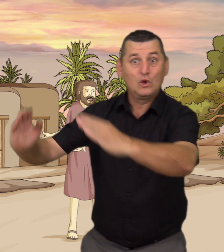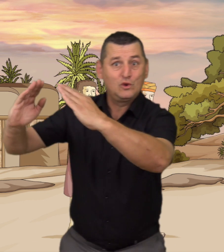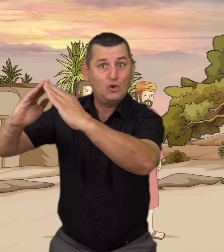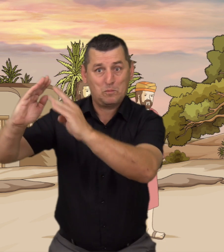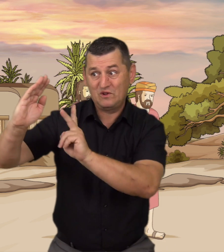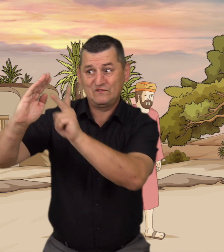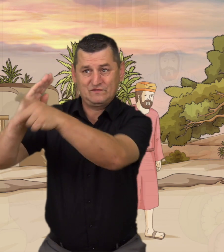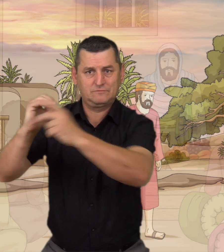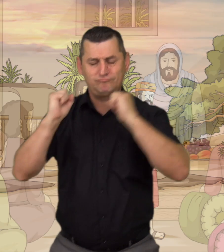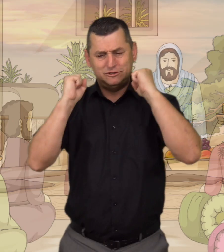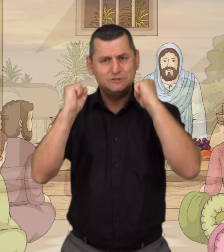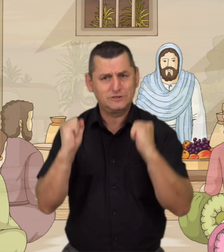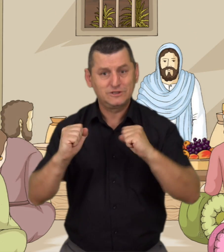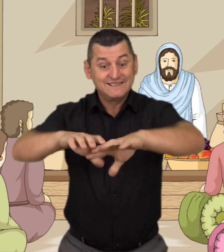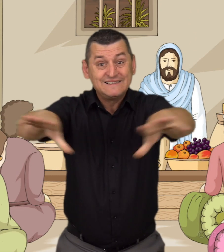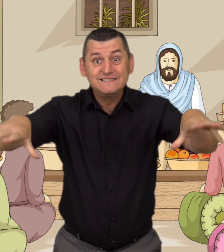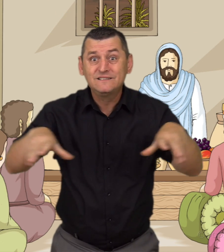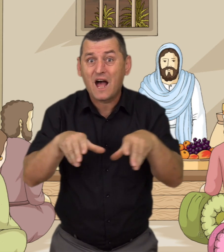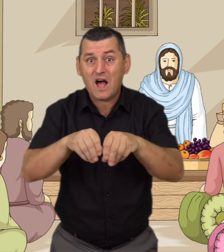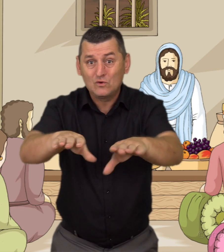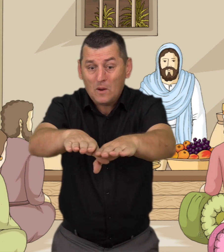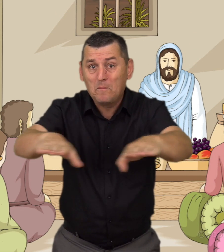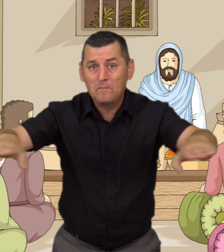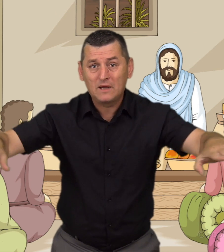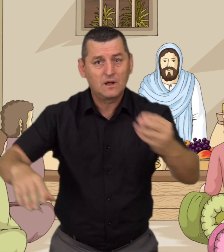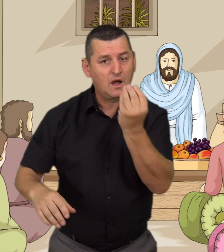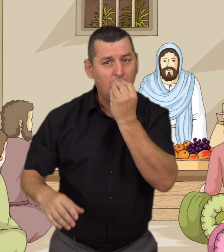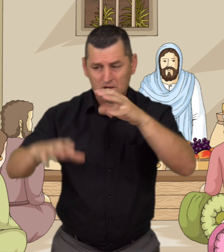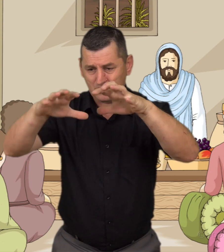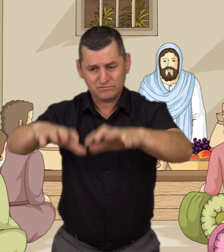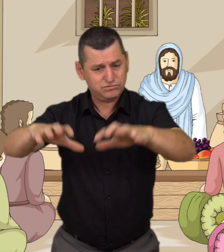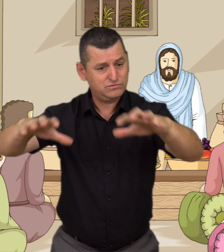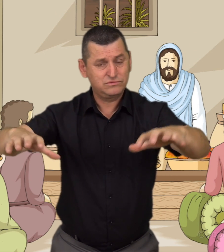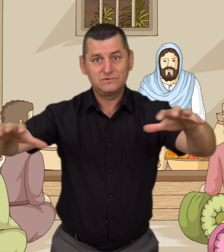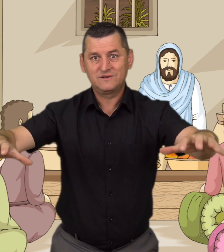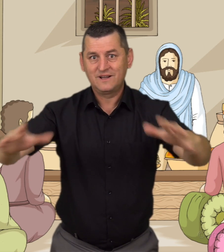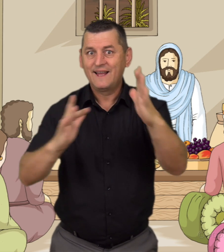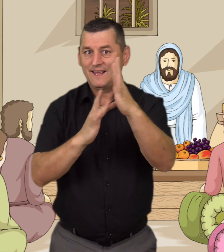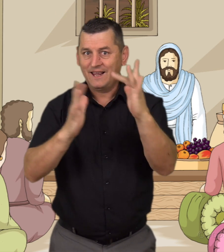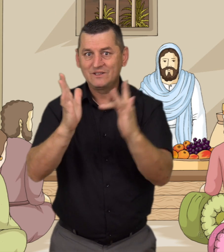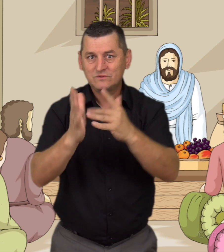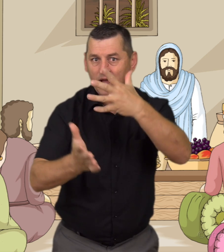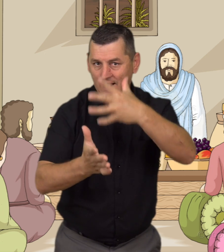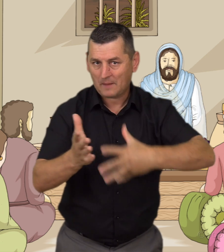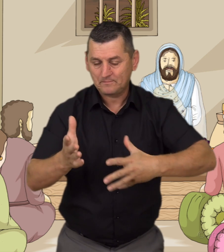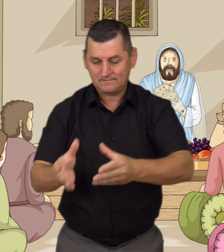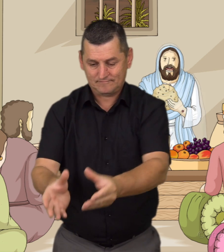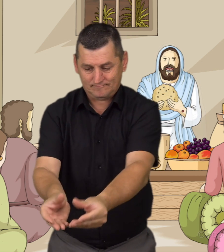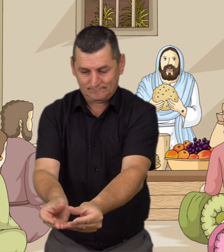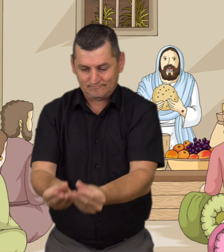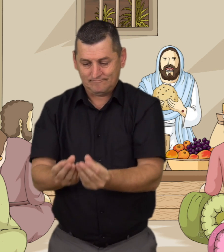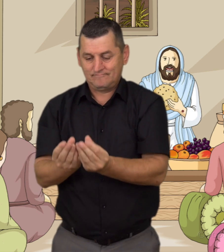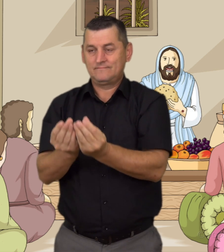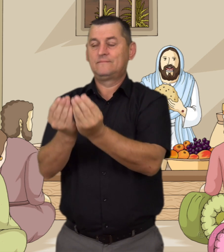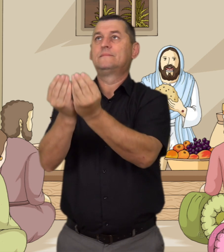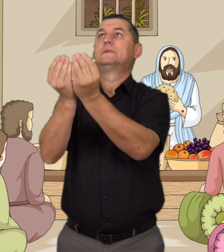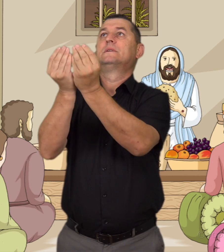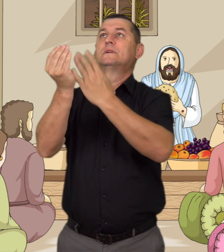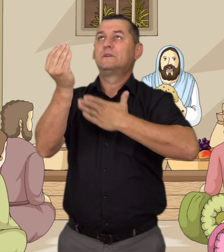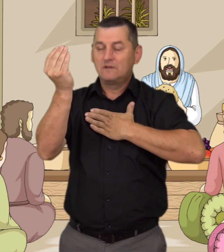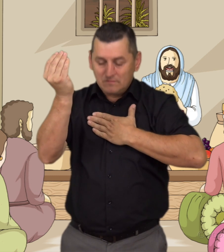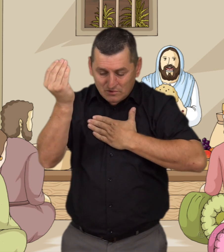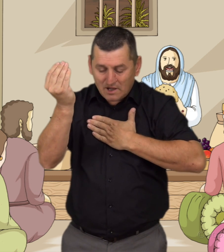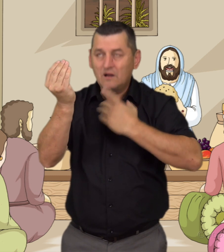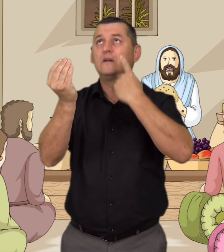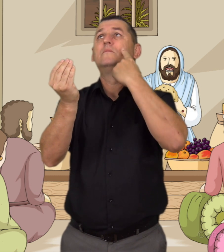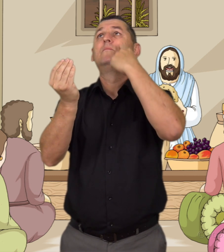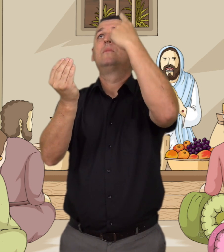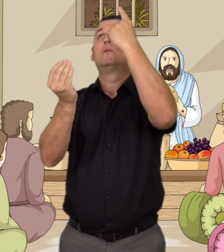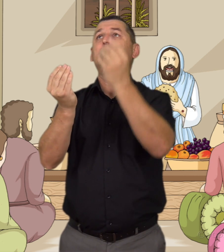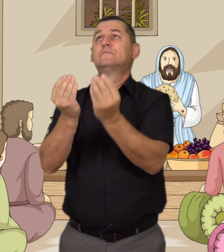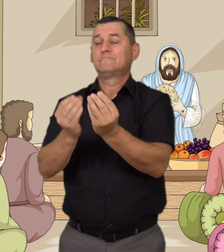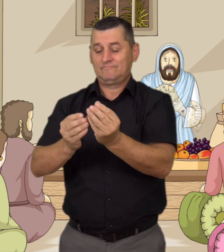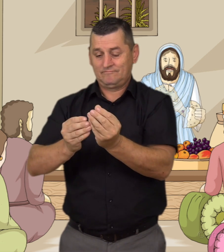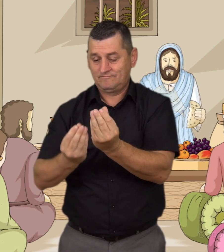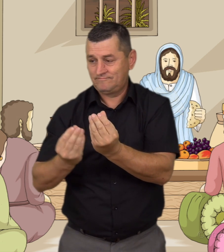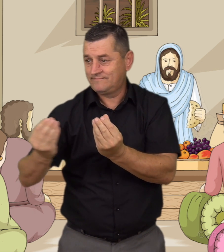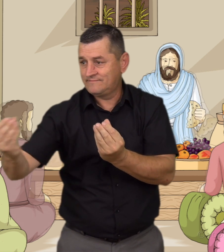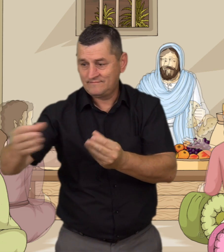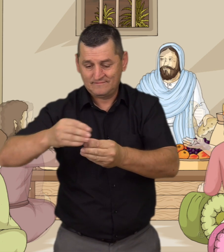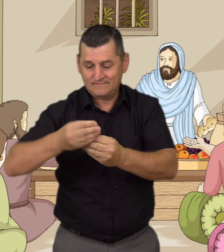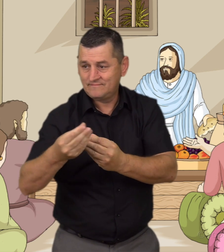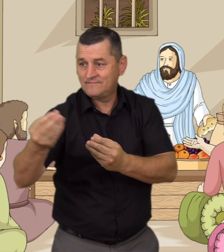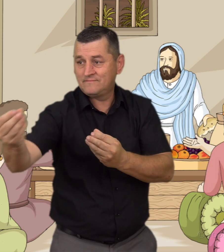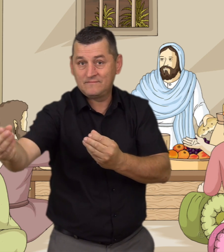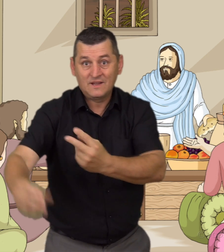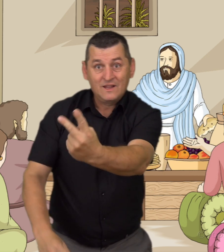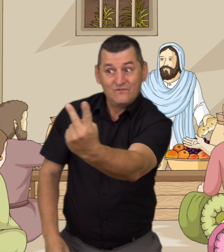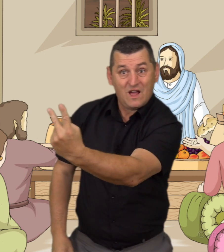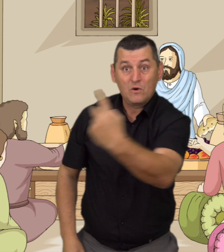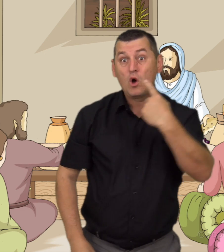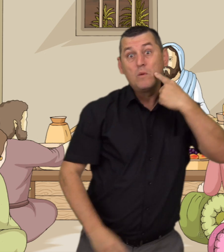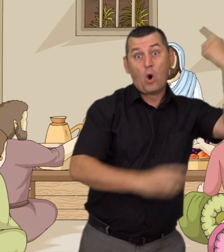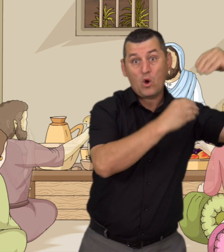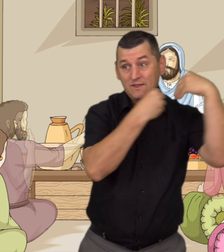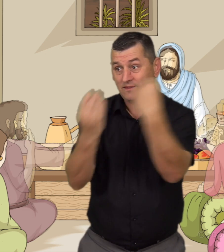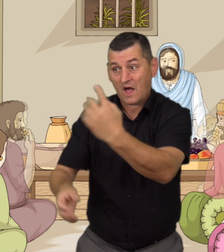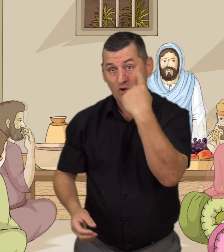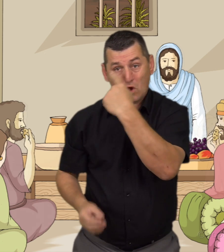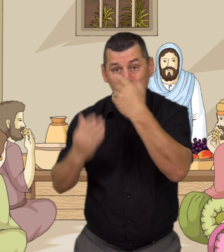While He was reclining at the table with them, He took bread, spoke a blessing and broke it, and gave it to them.